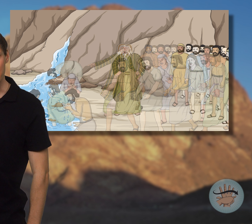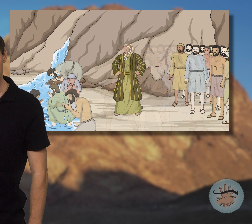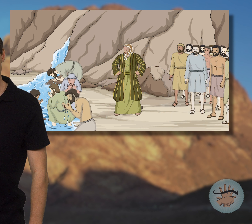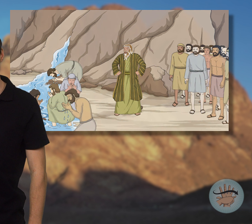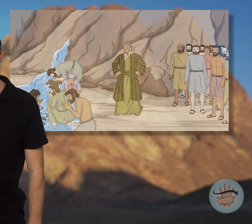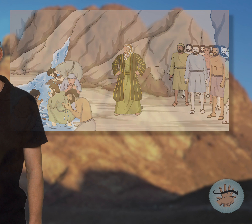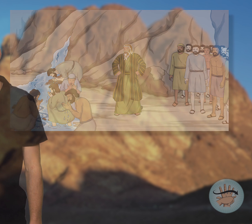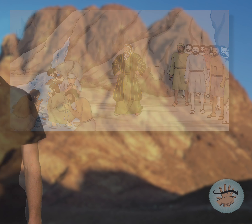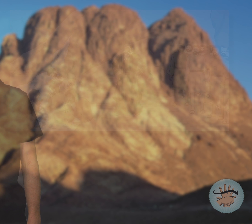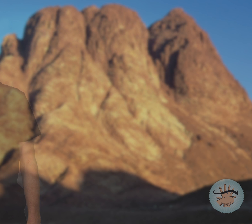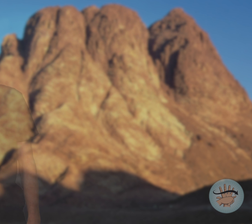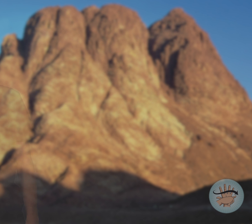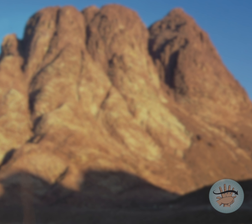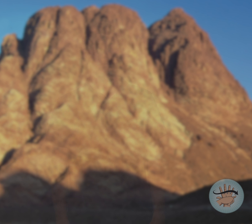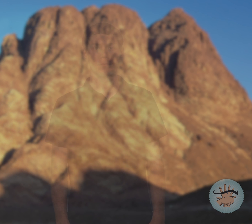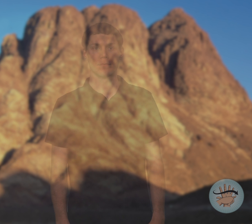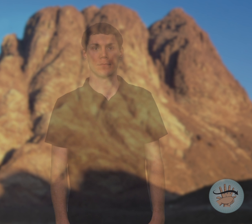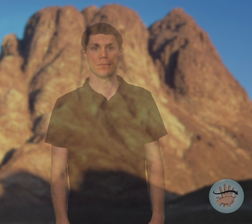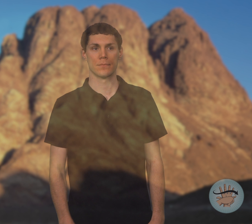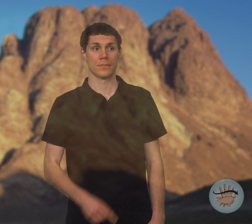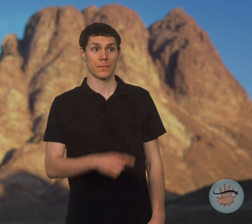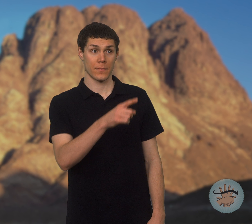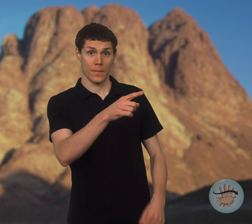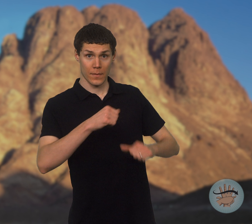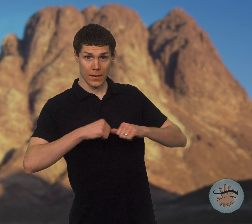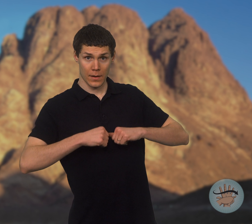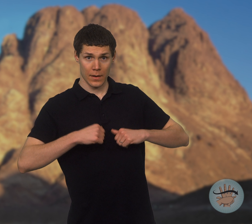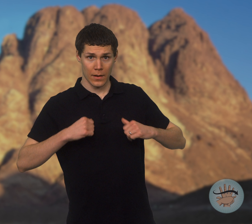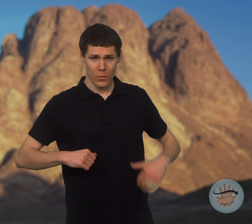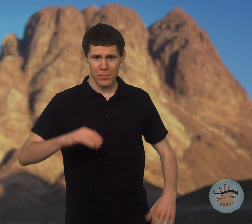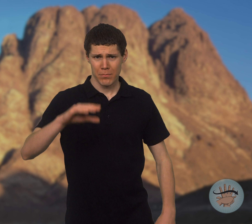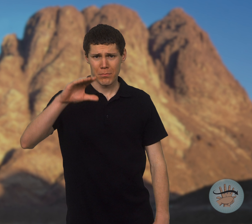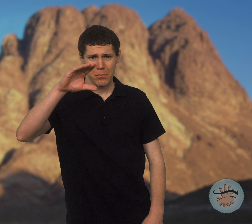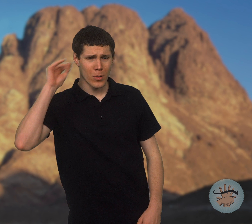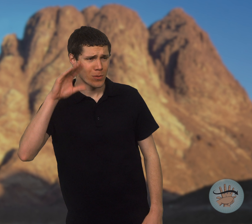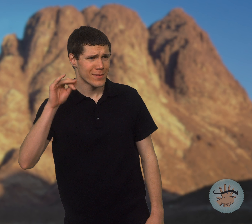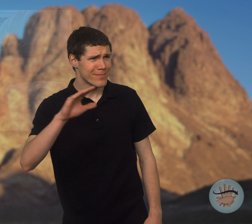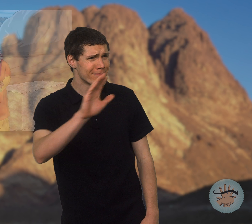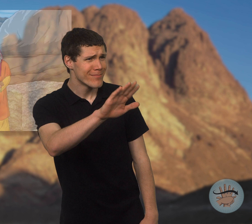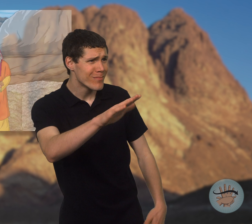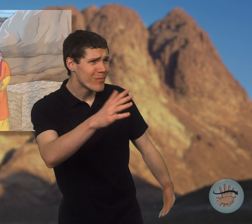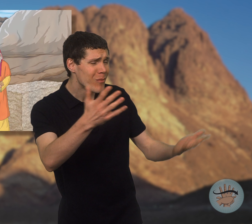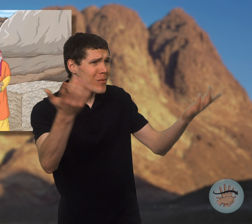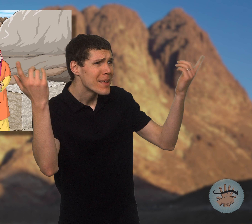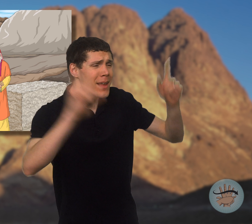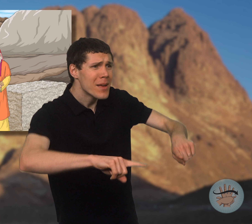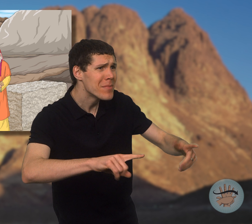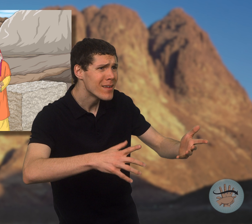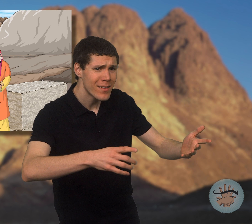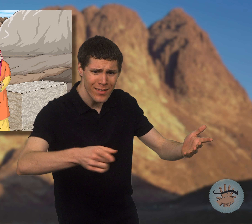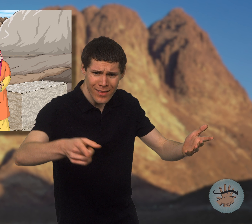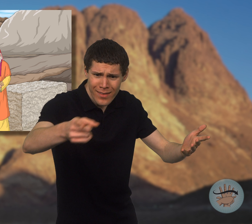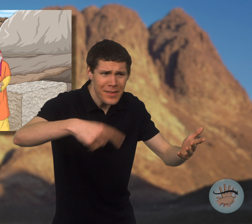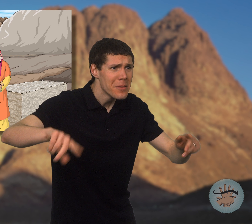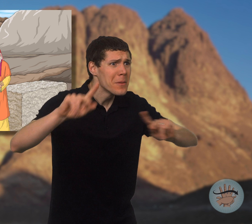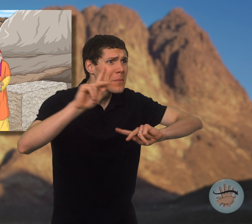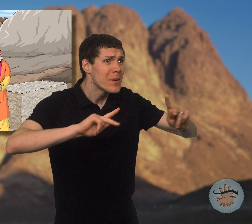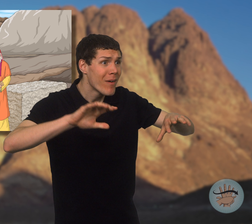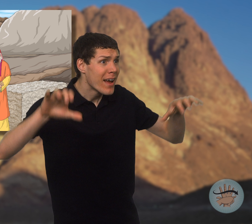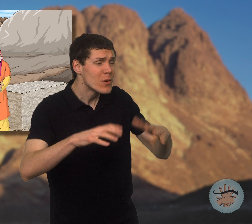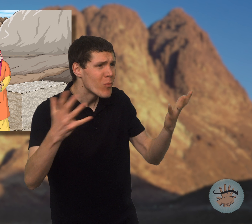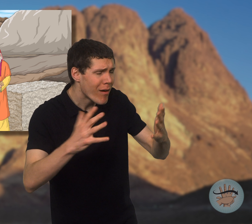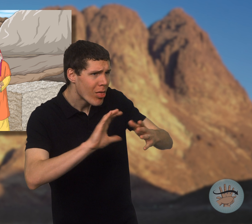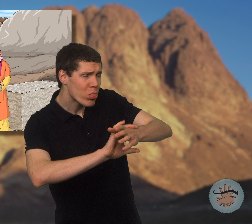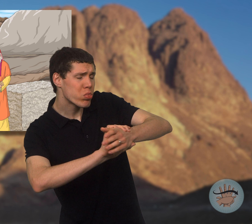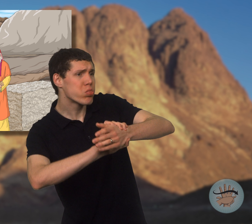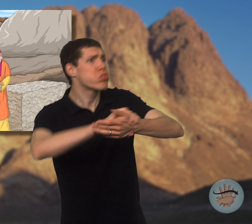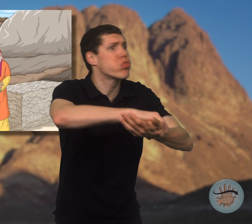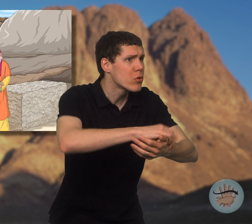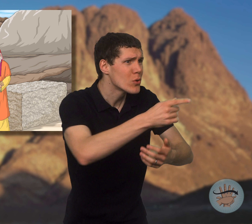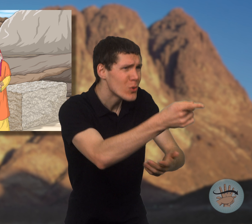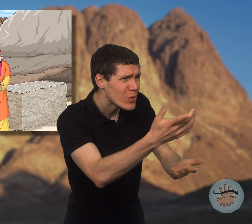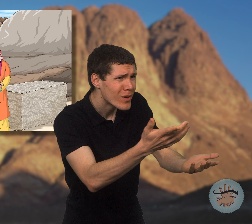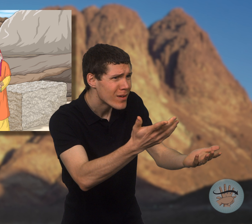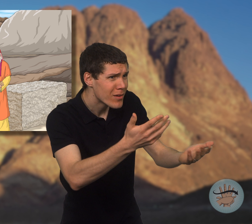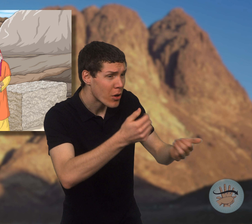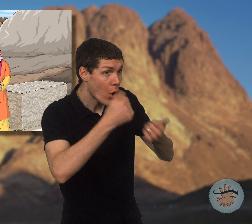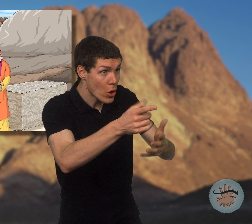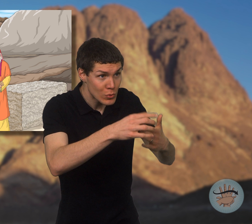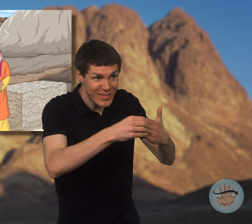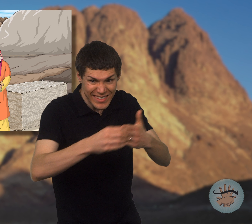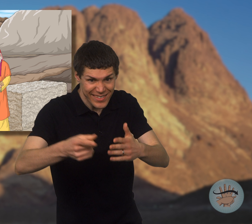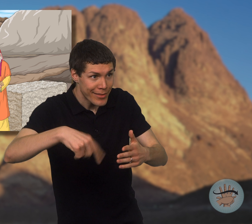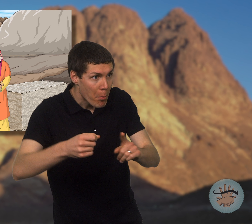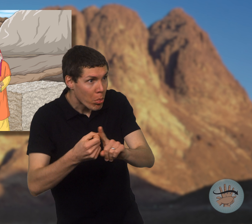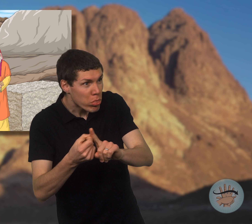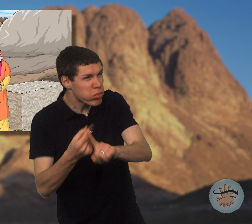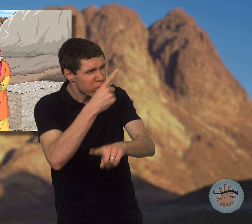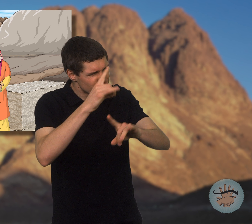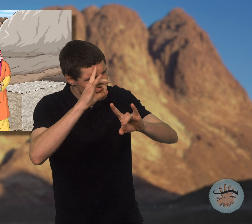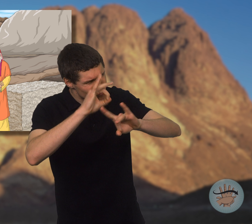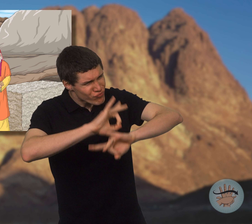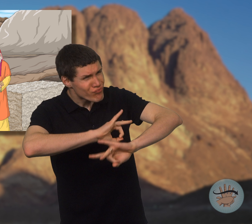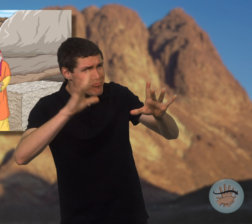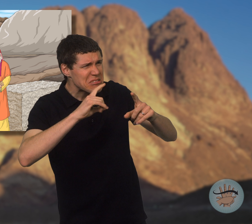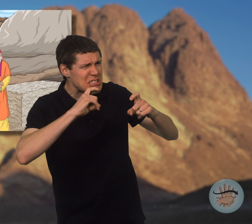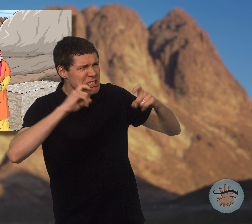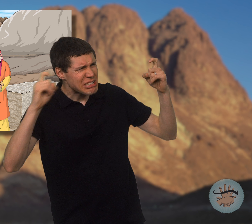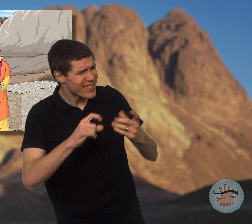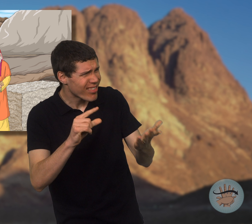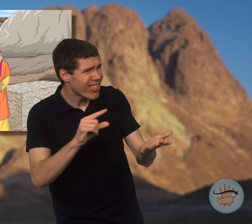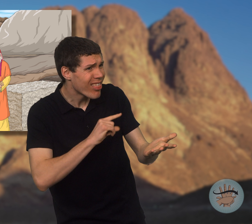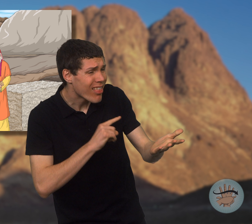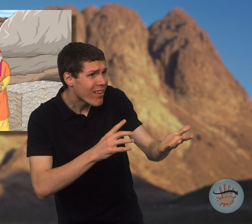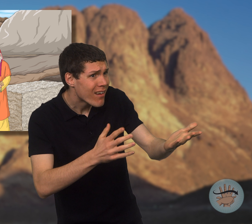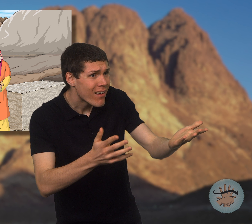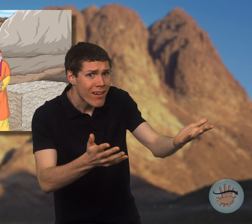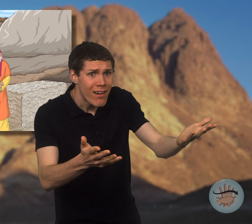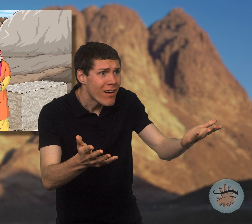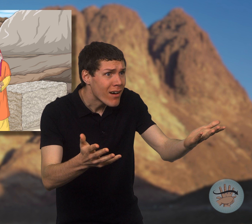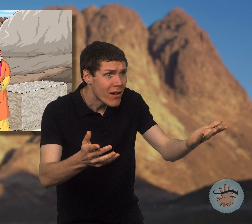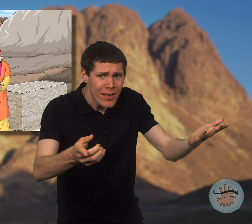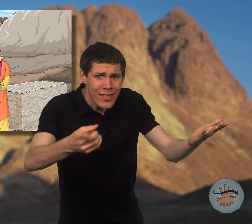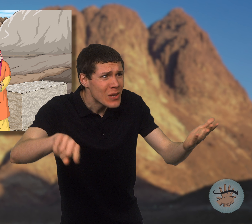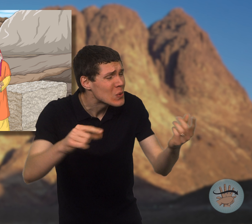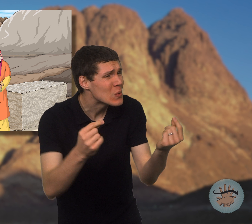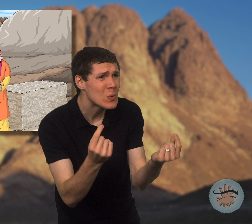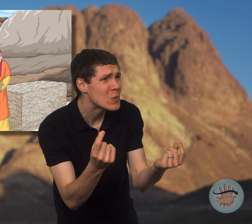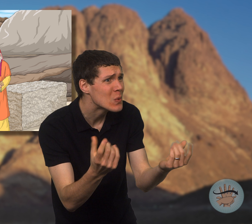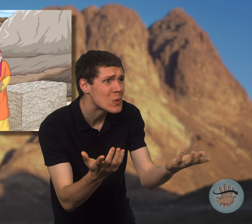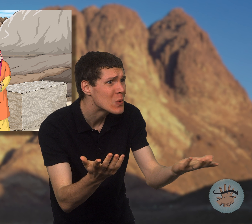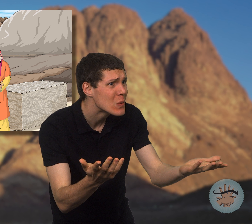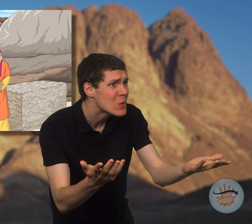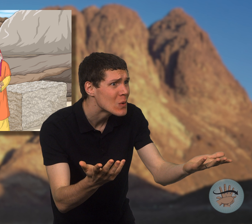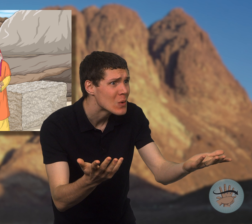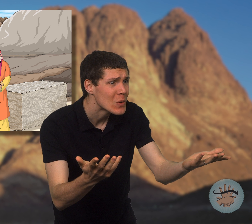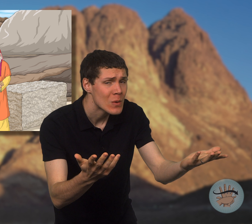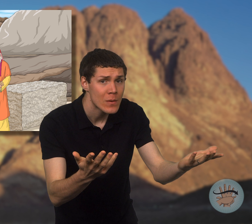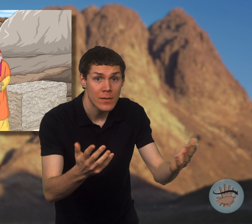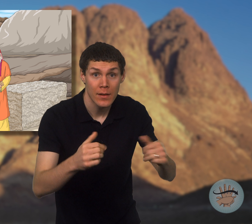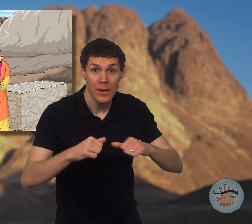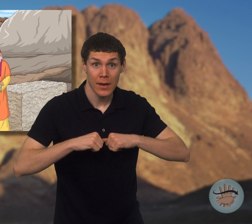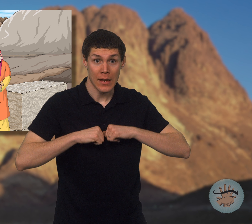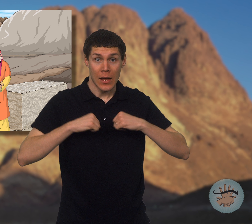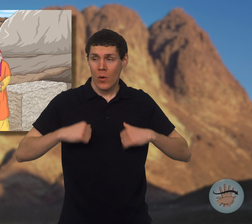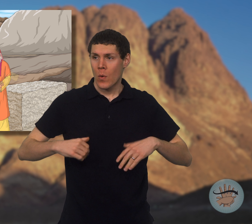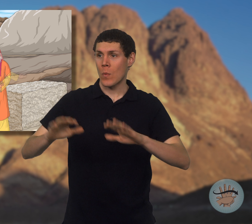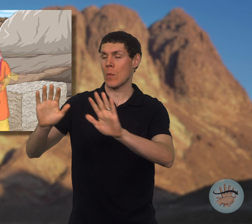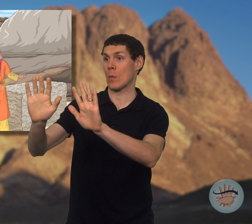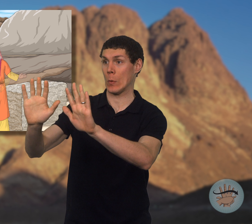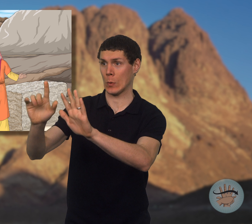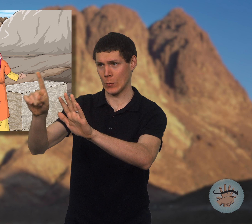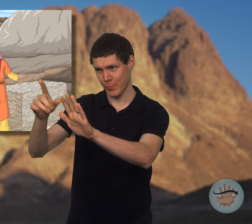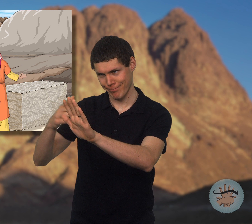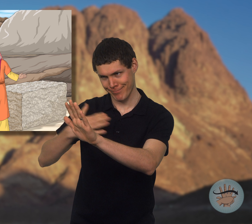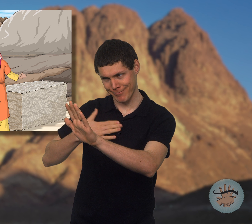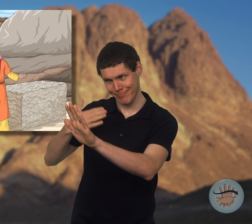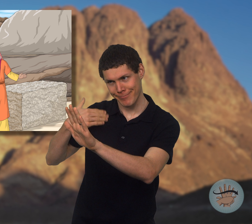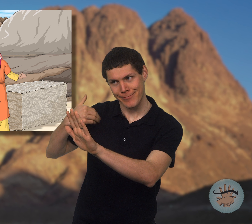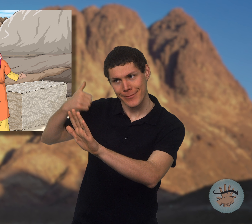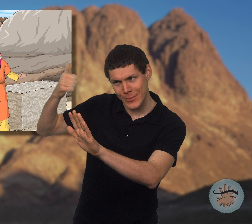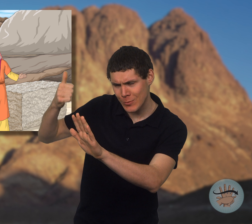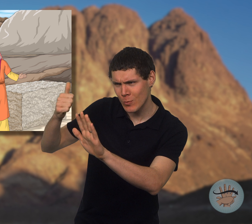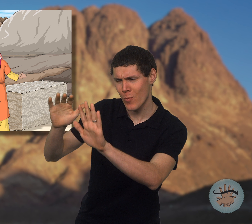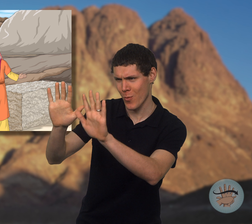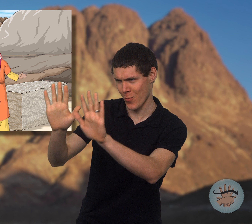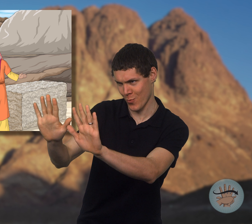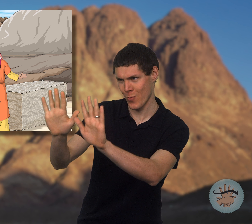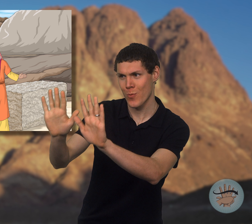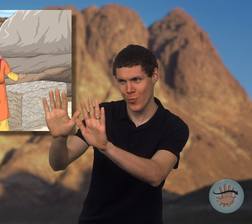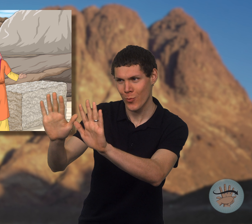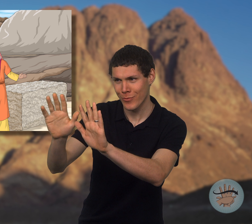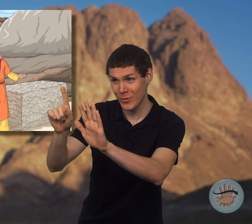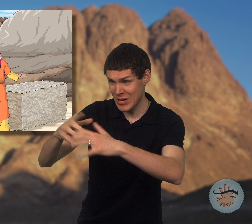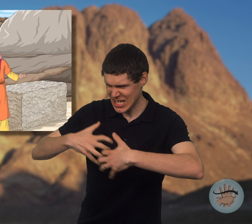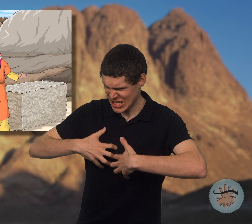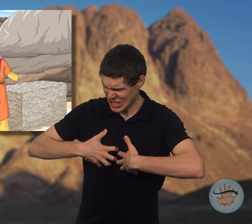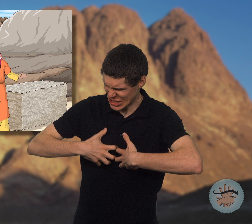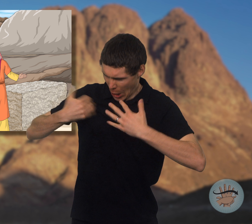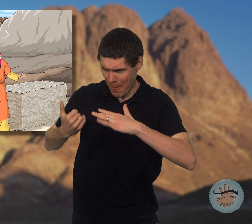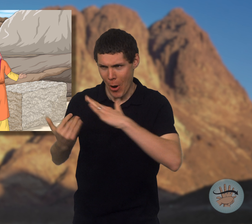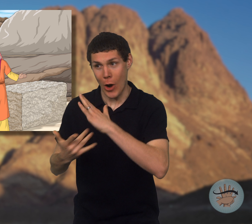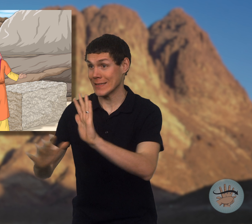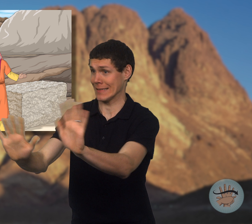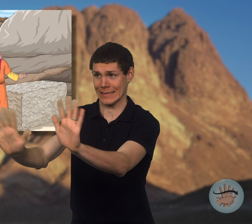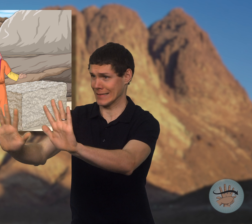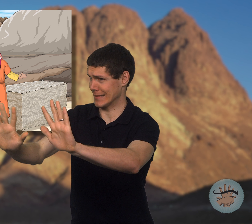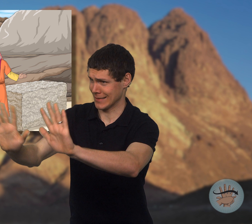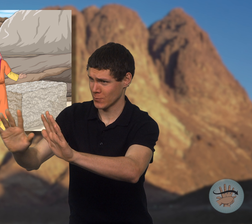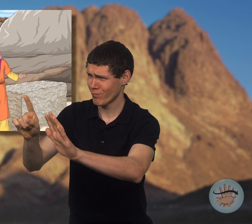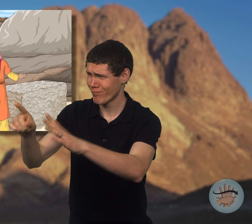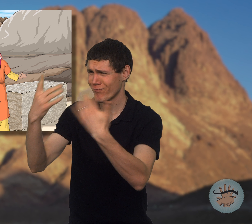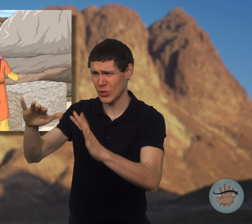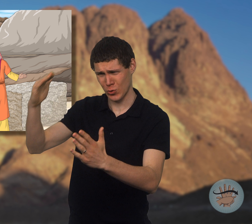“What did this people do to you,” Moses asked Aaron, “that you have led them into so great a sin?” “Do not be enraged, my lord,” Aaron replied.